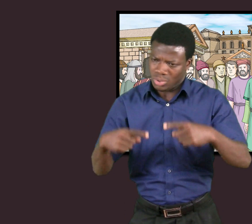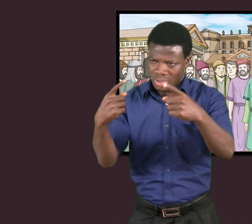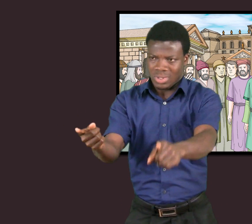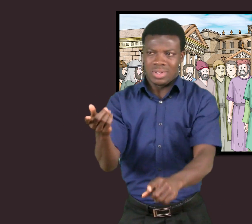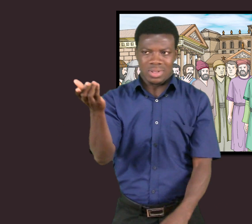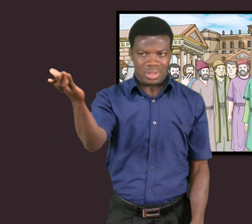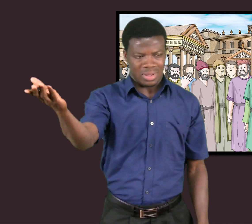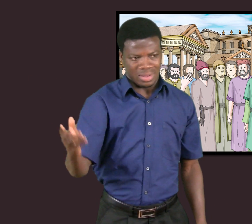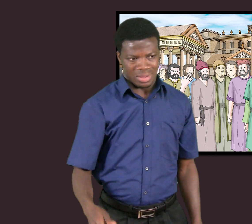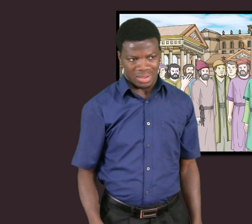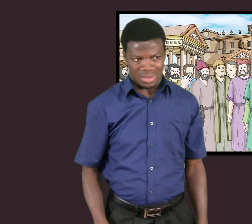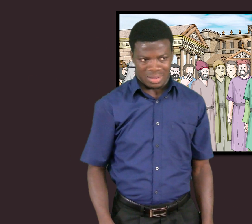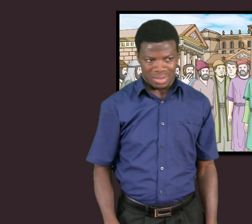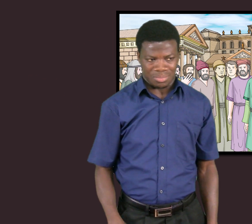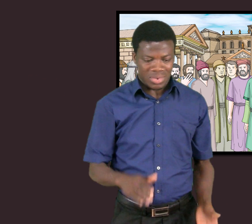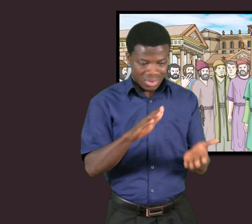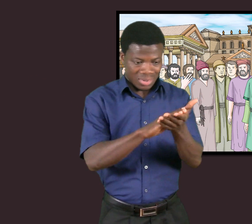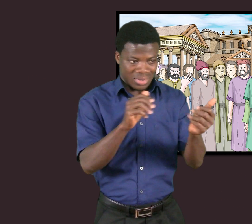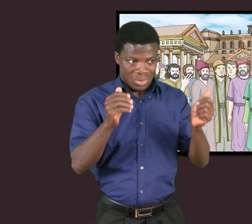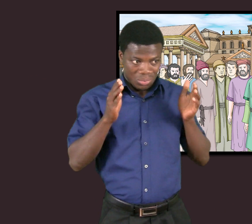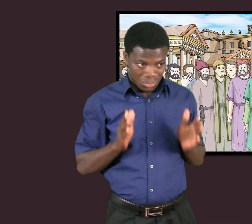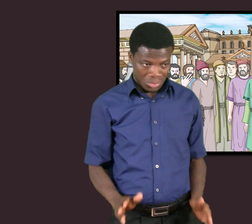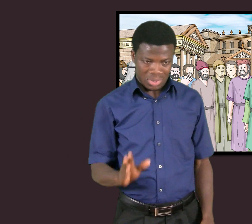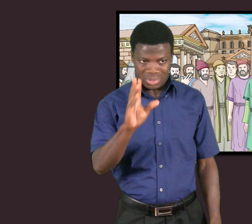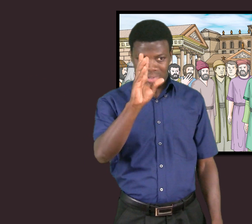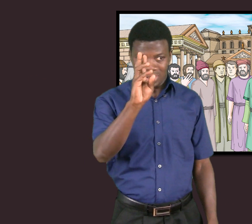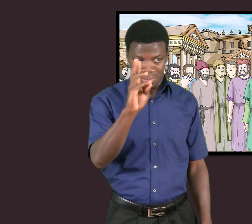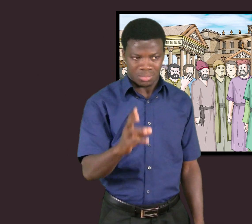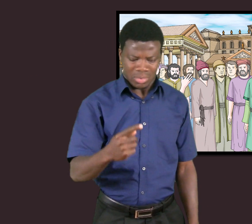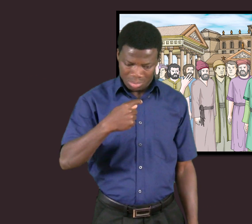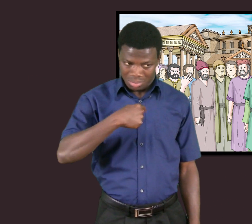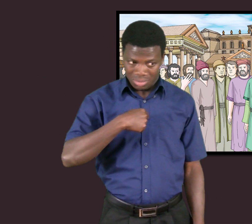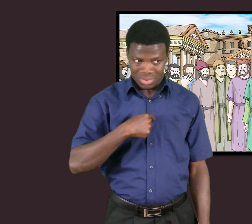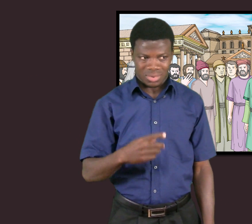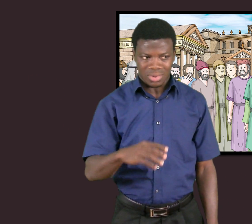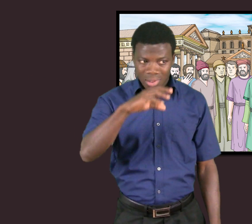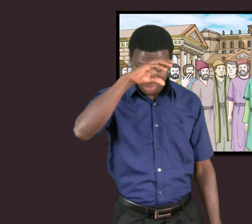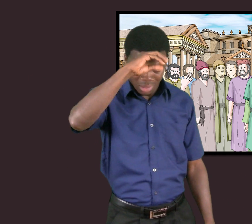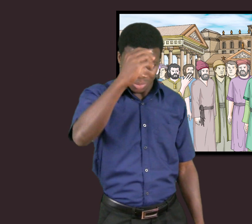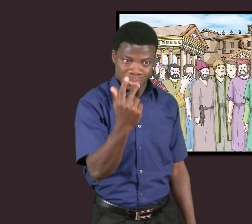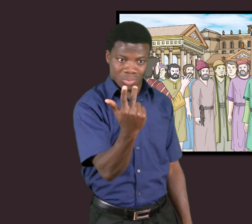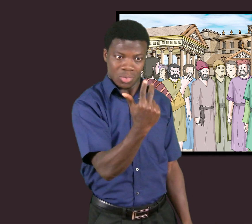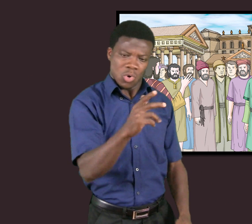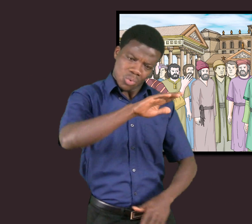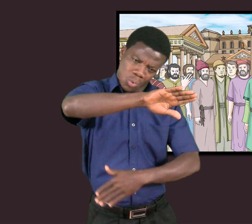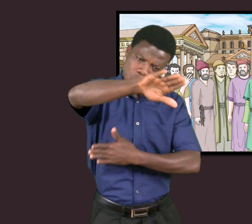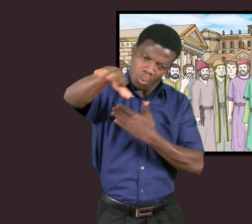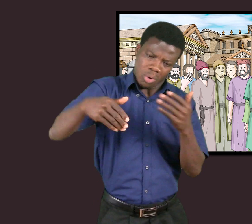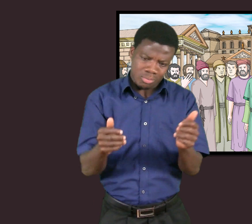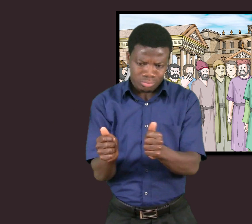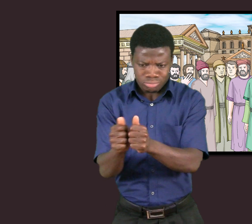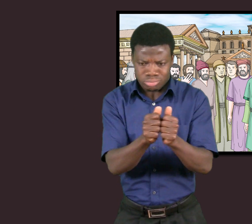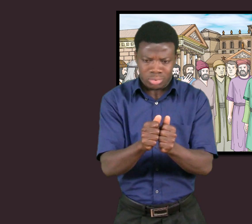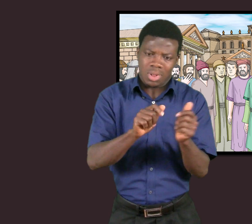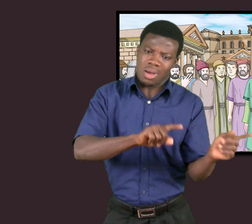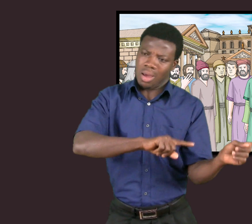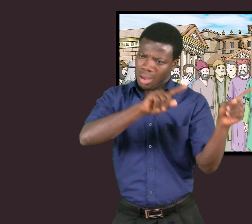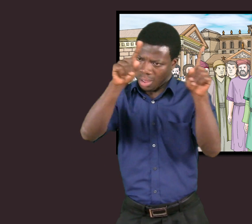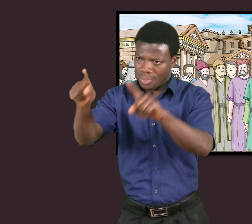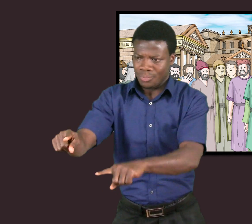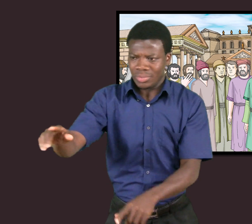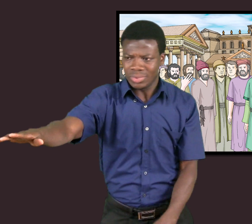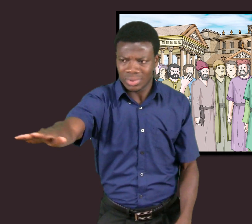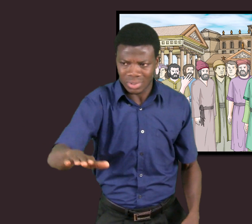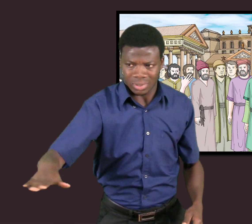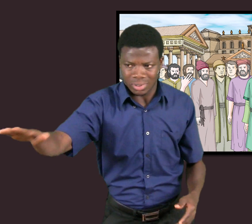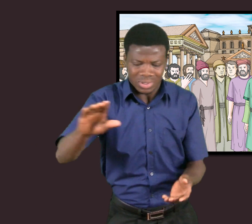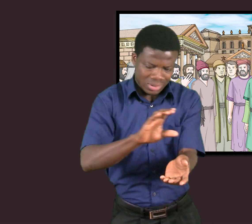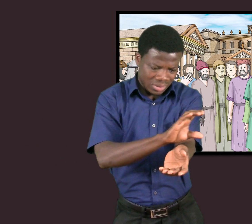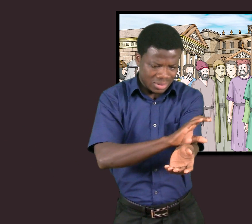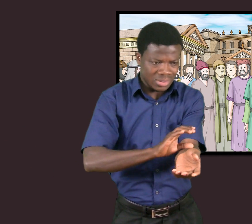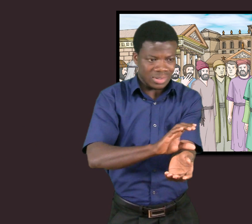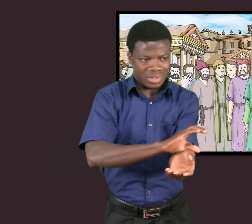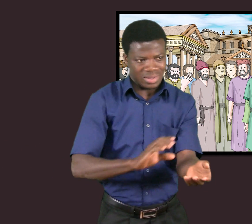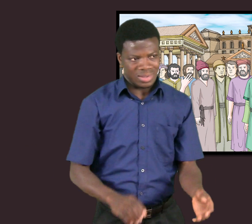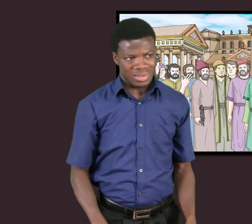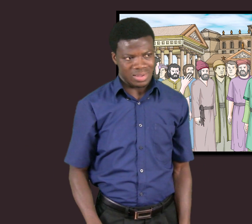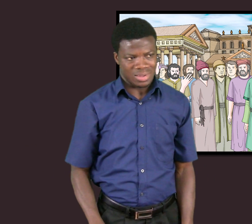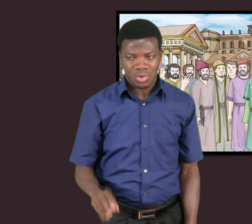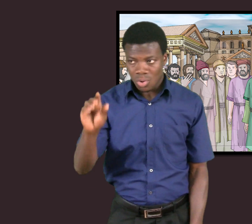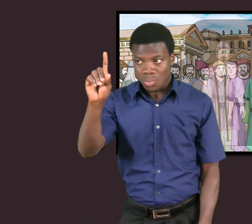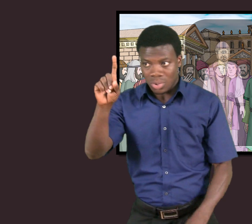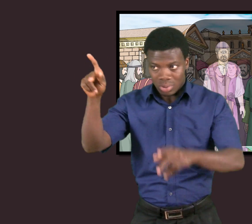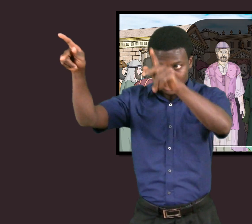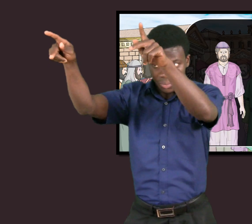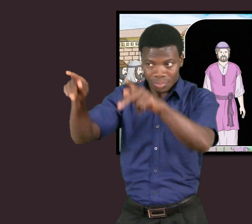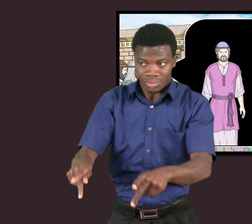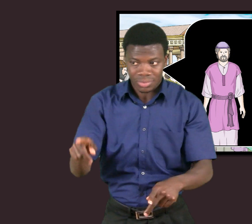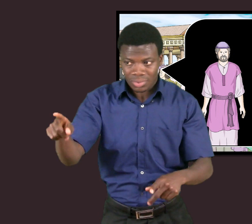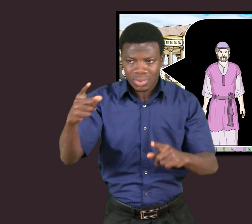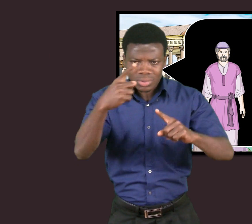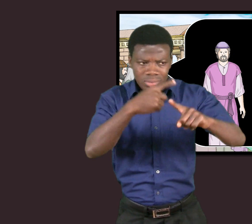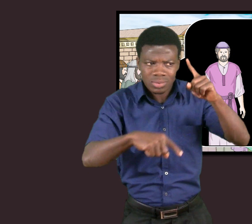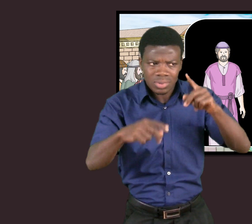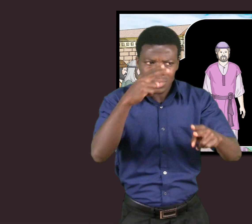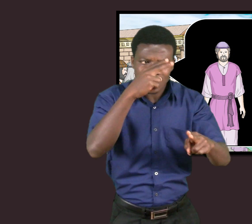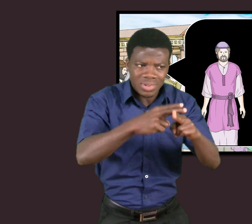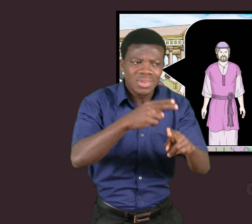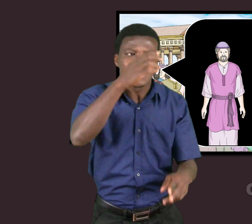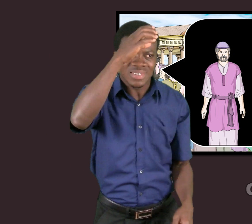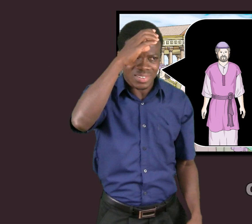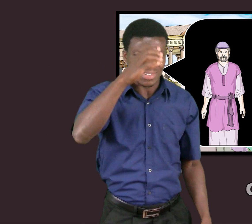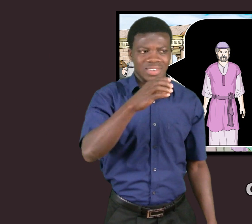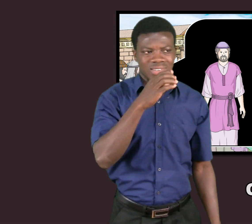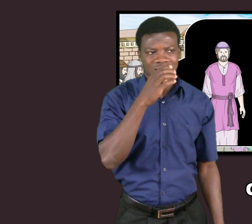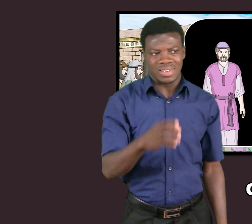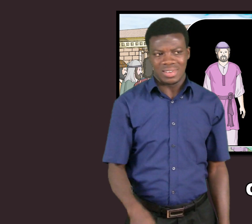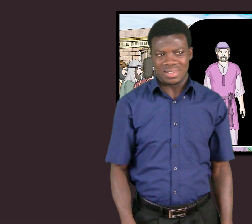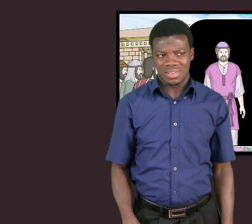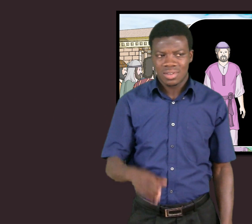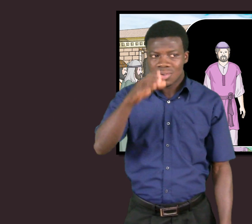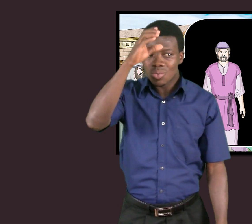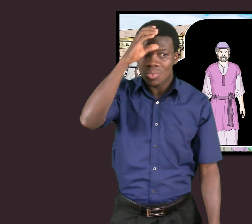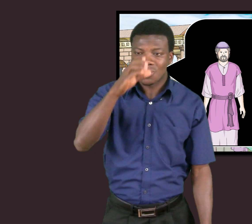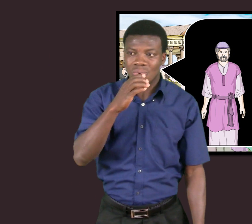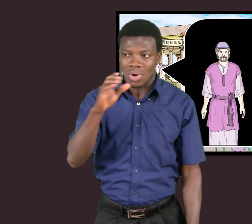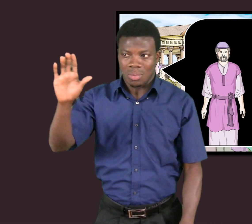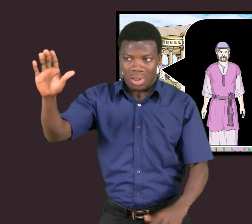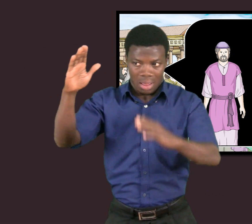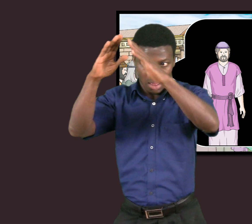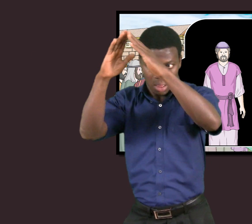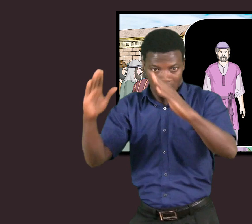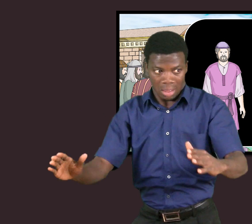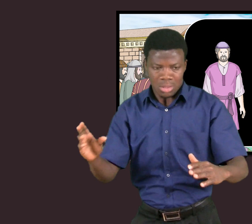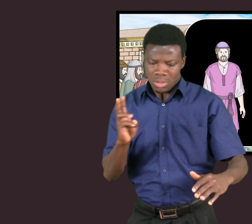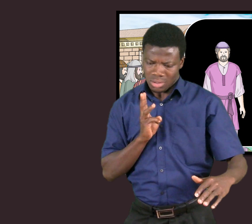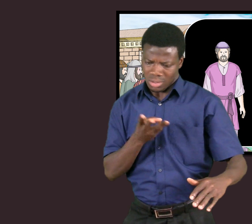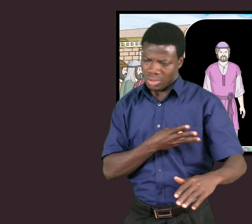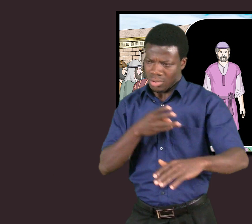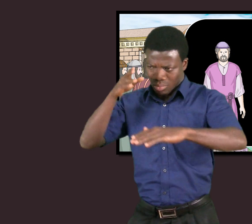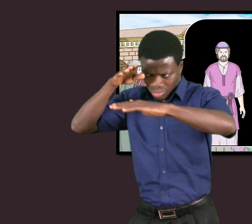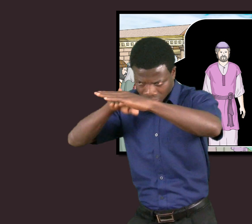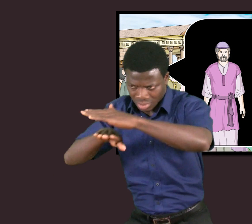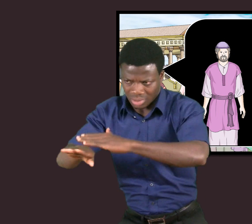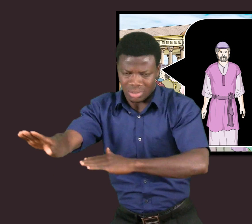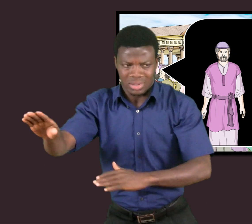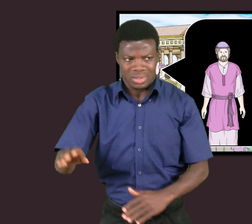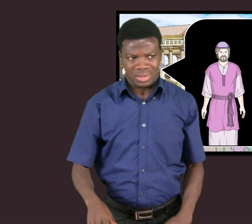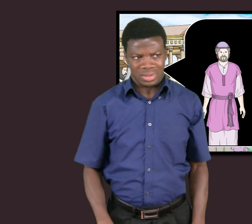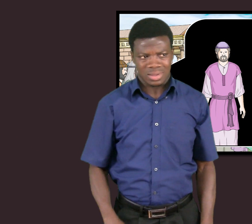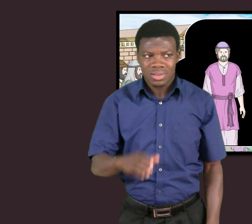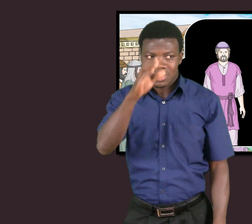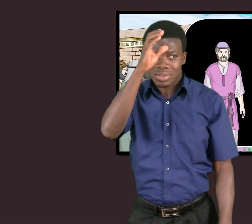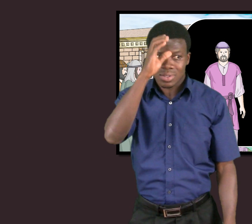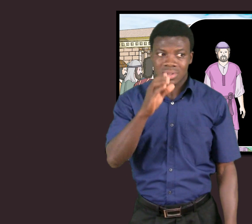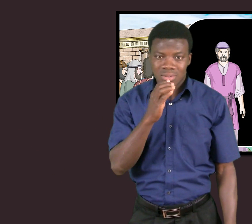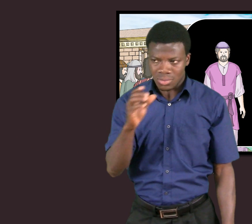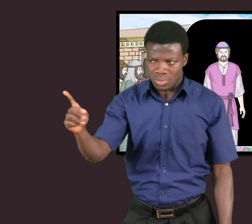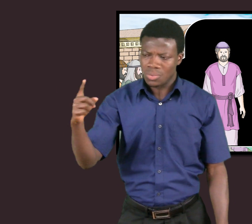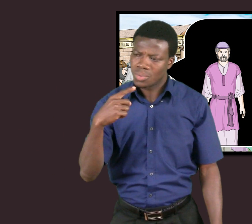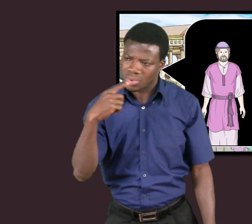The Spirit told me to accompany them without hesitation.